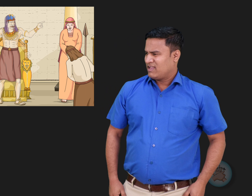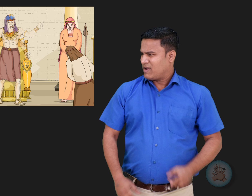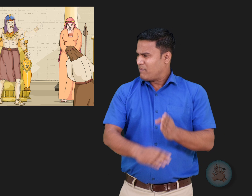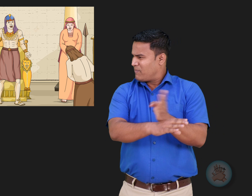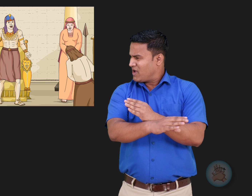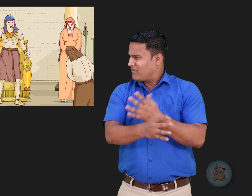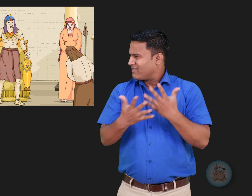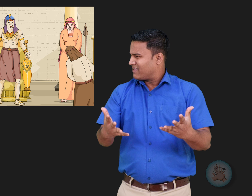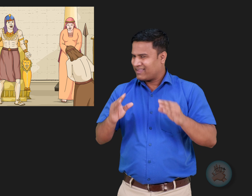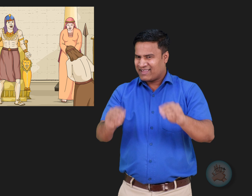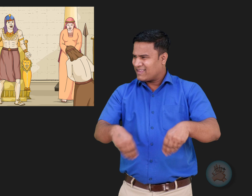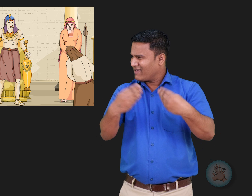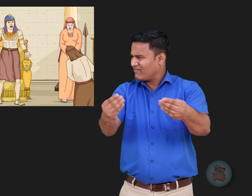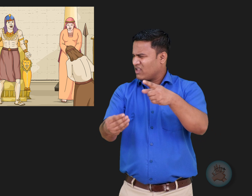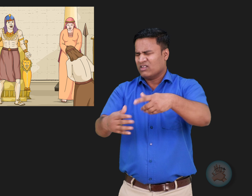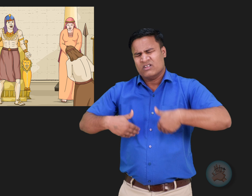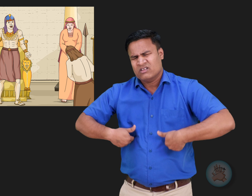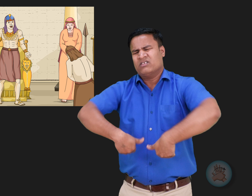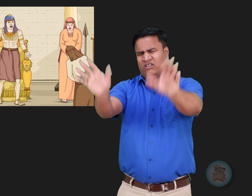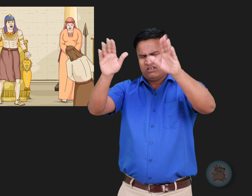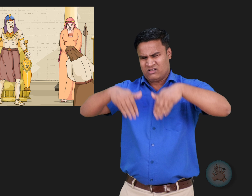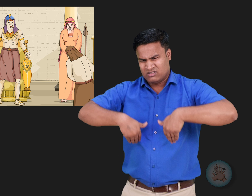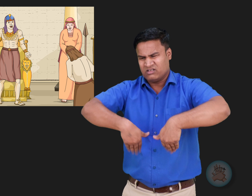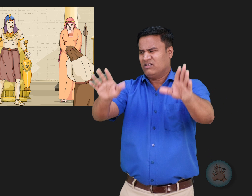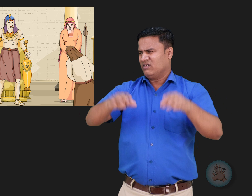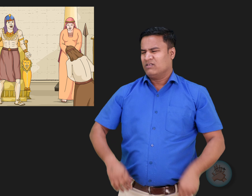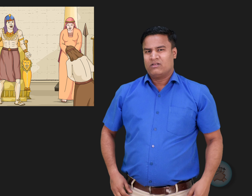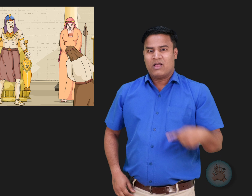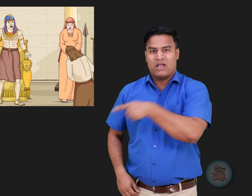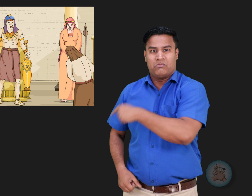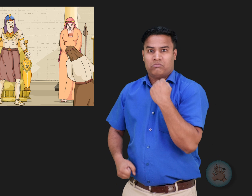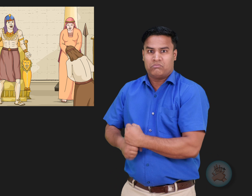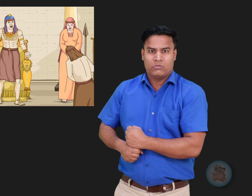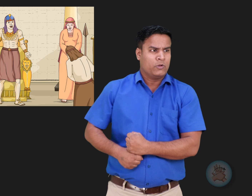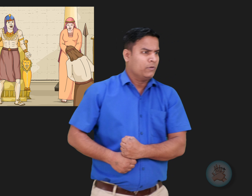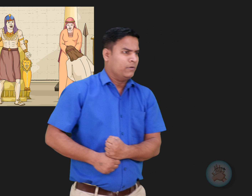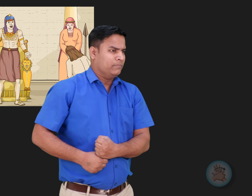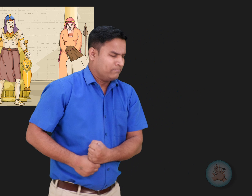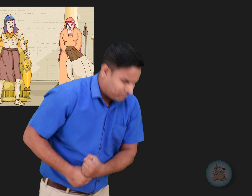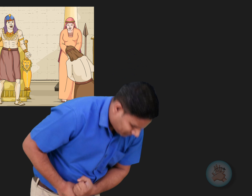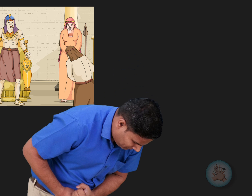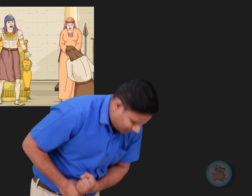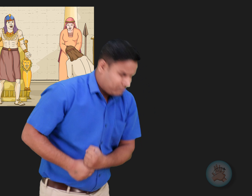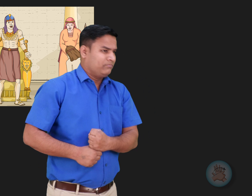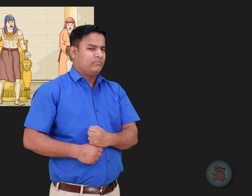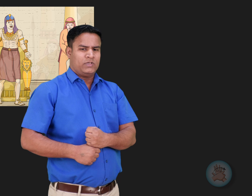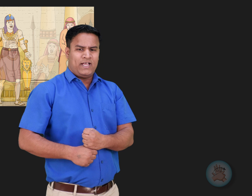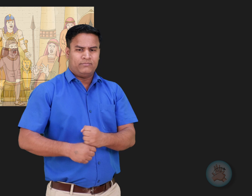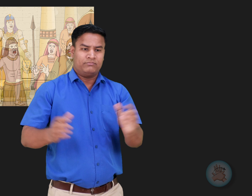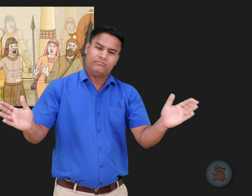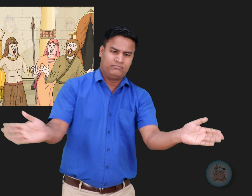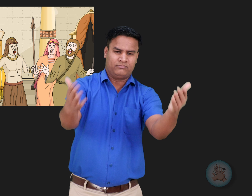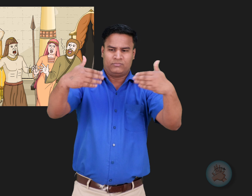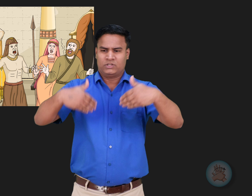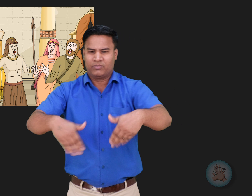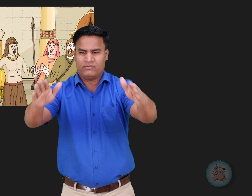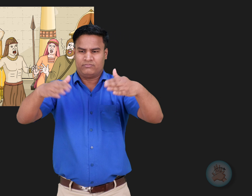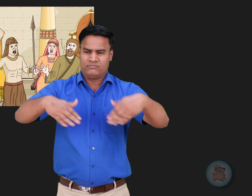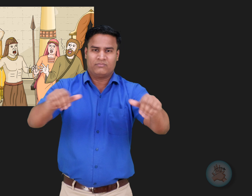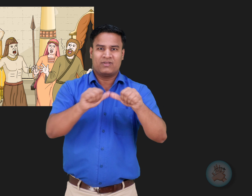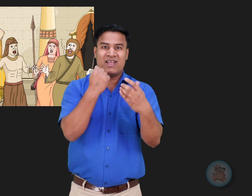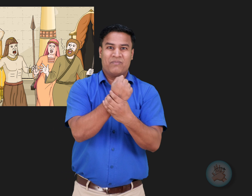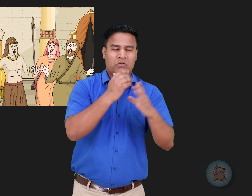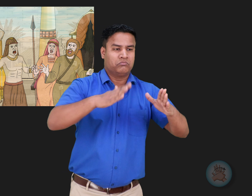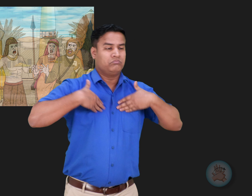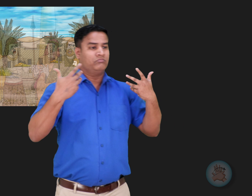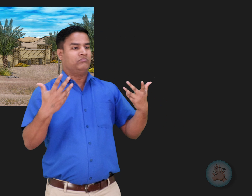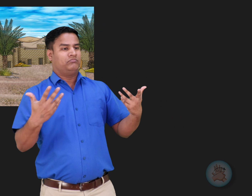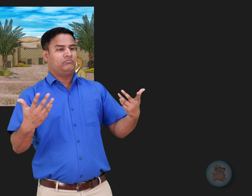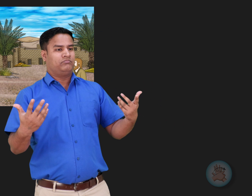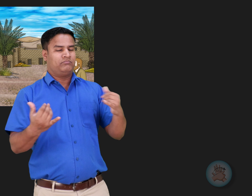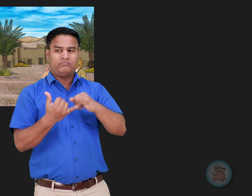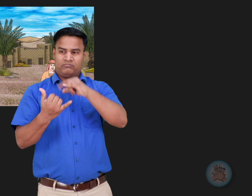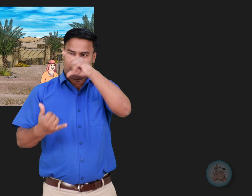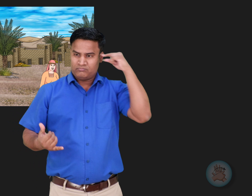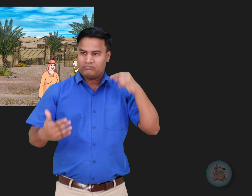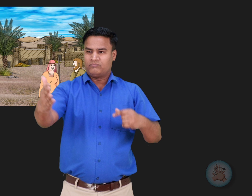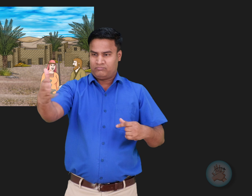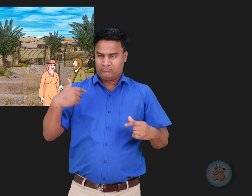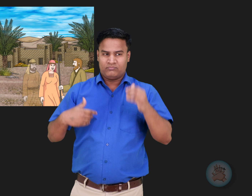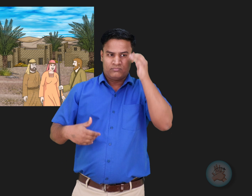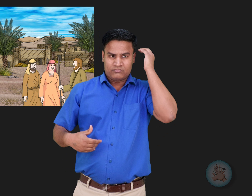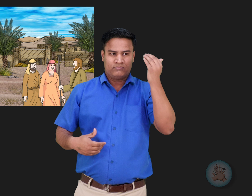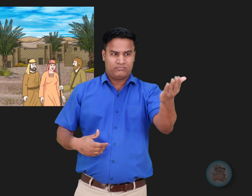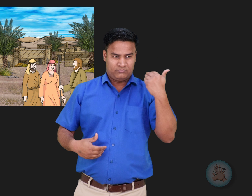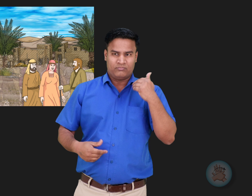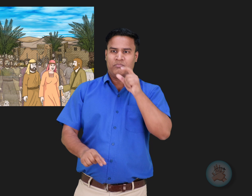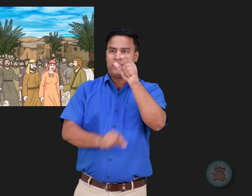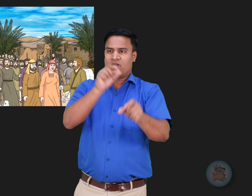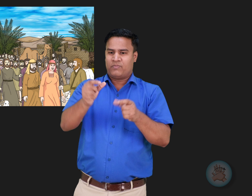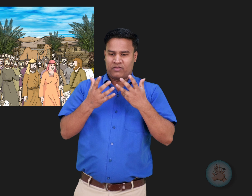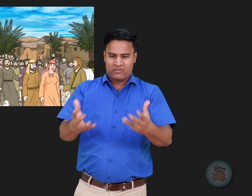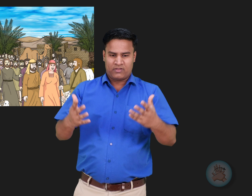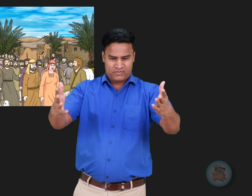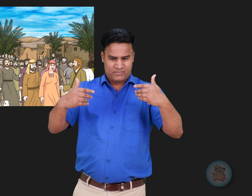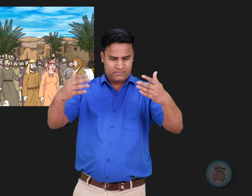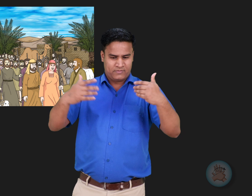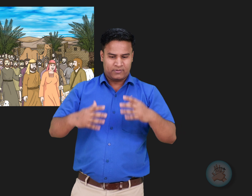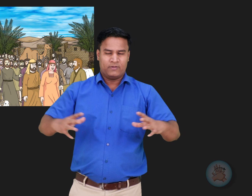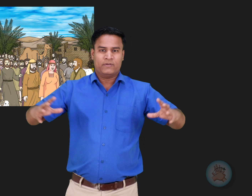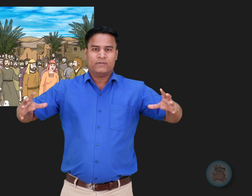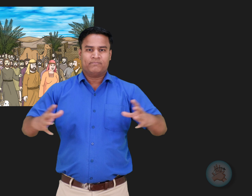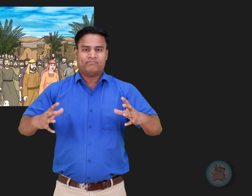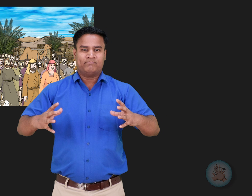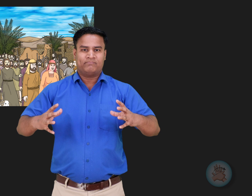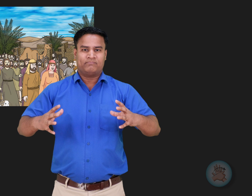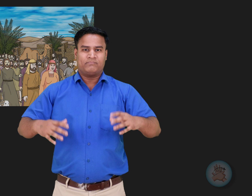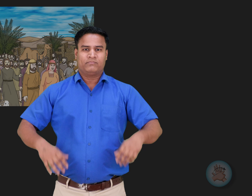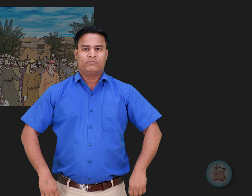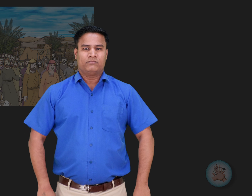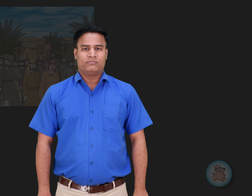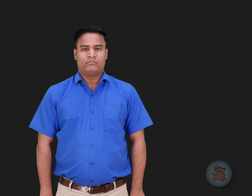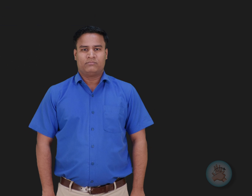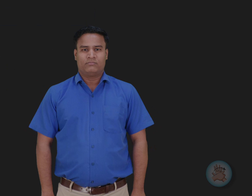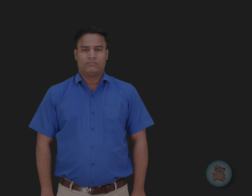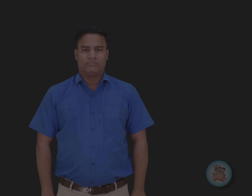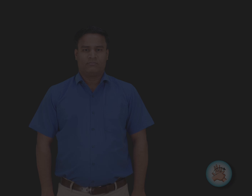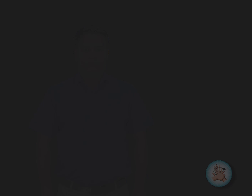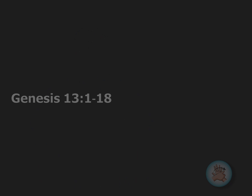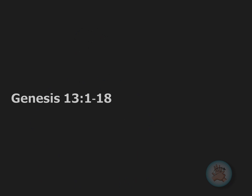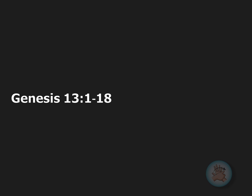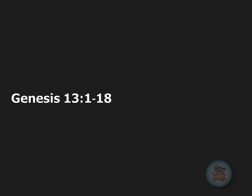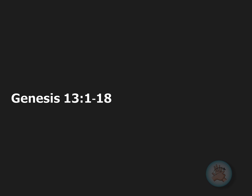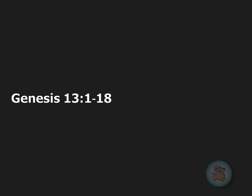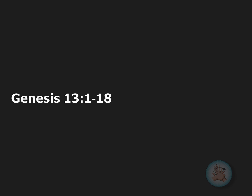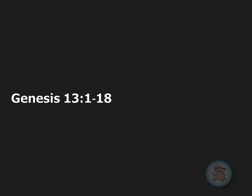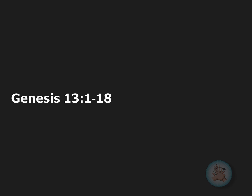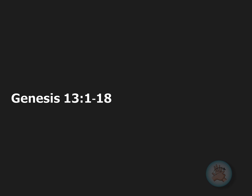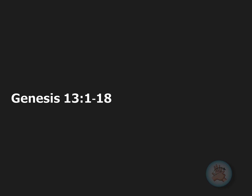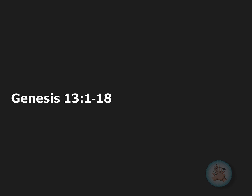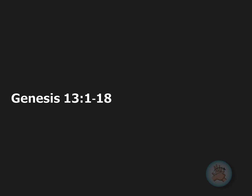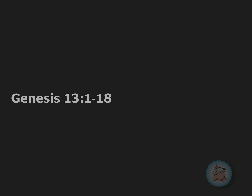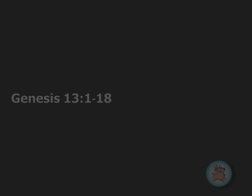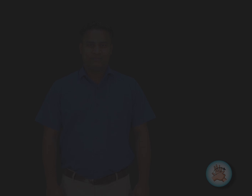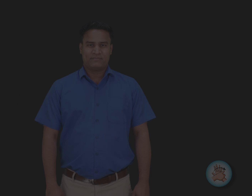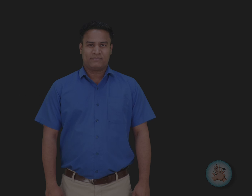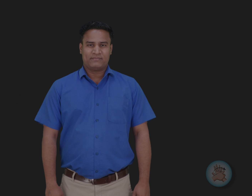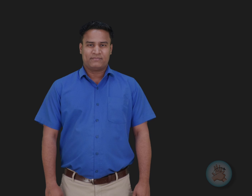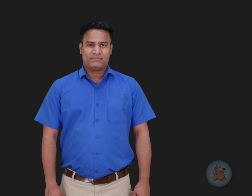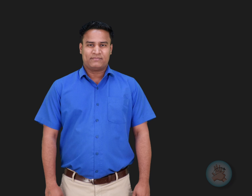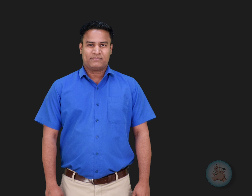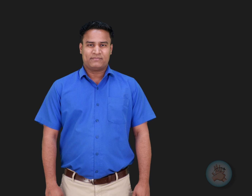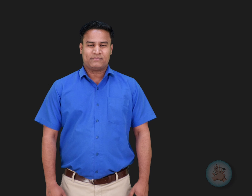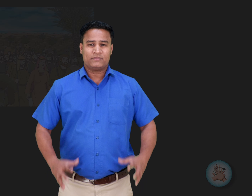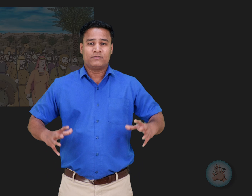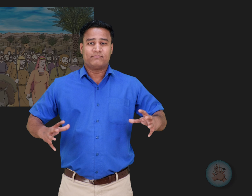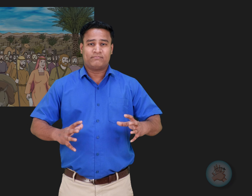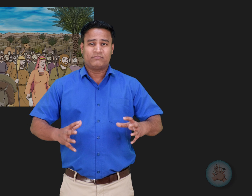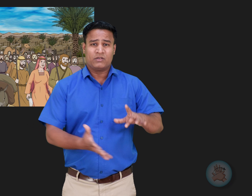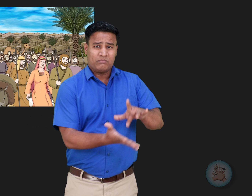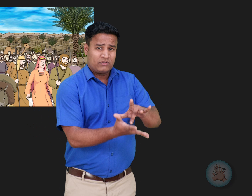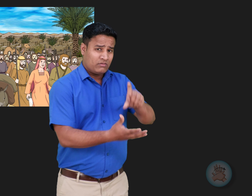Then Pharaoh gave his men orders concerning Abram, and they sent him away with his wife and all his possessions.